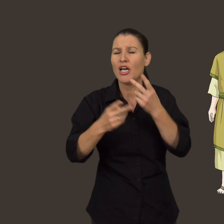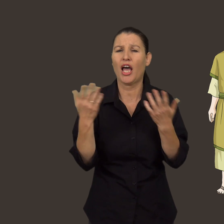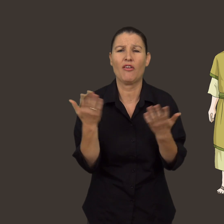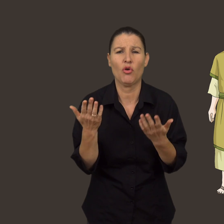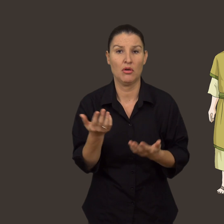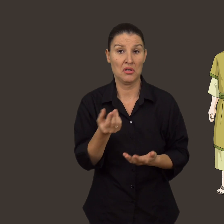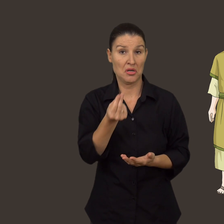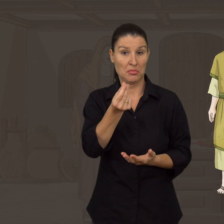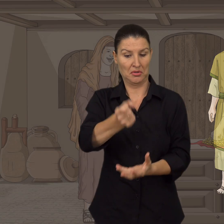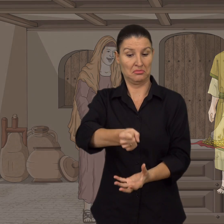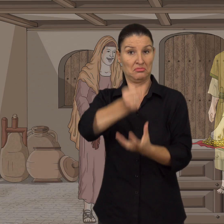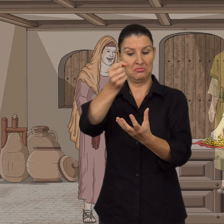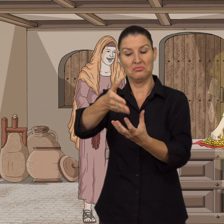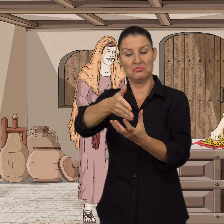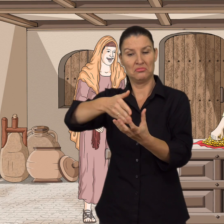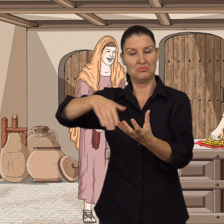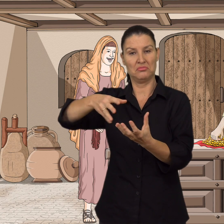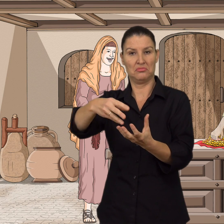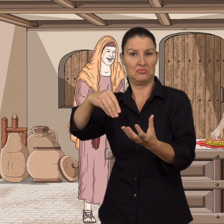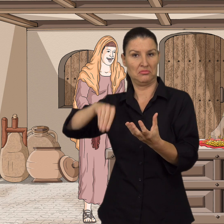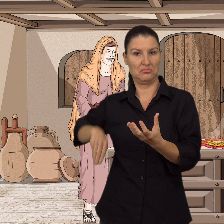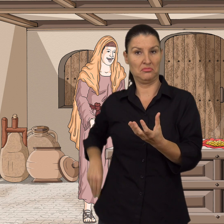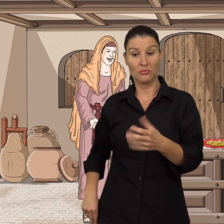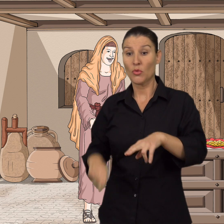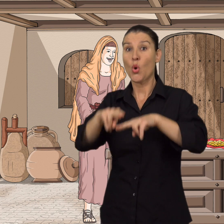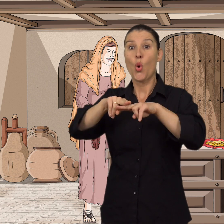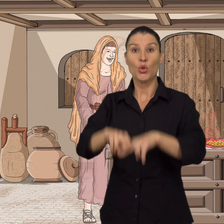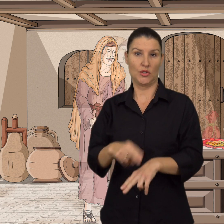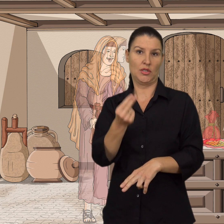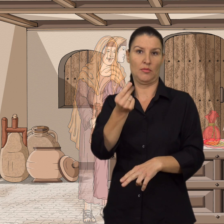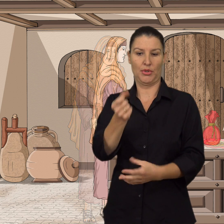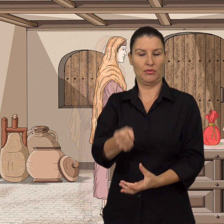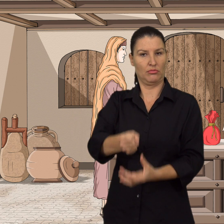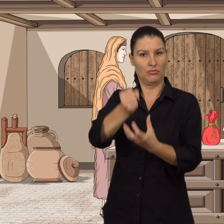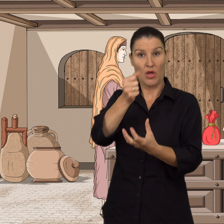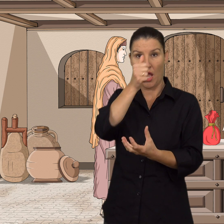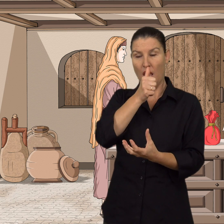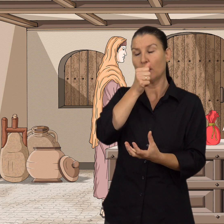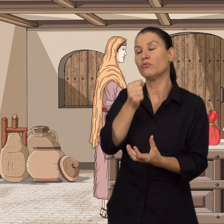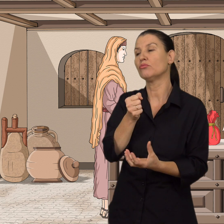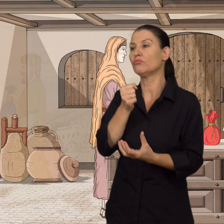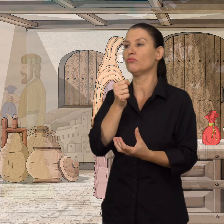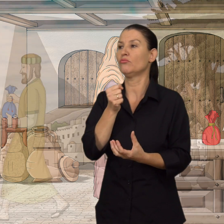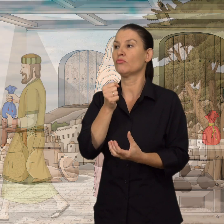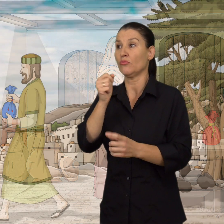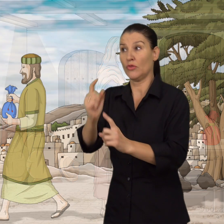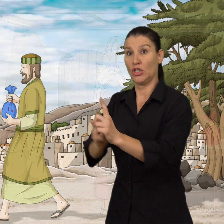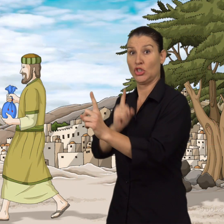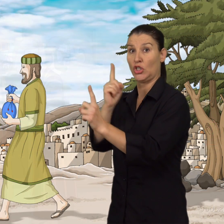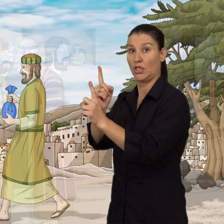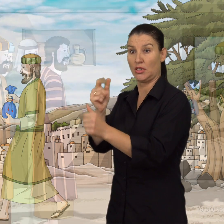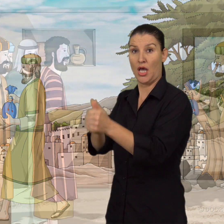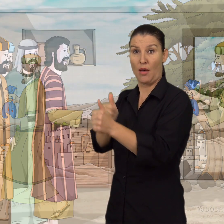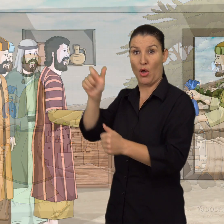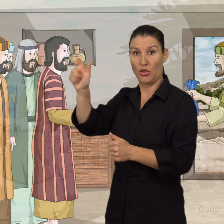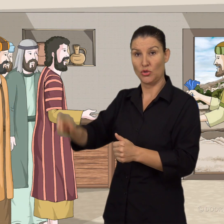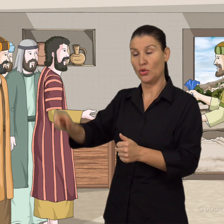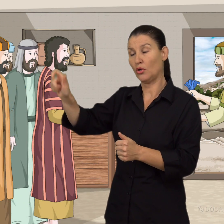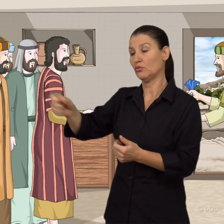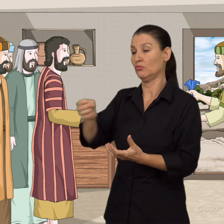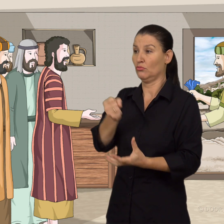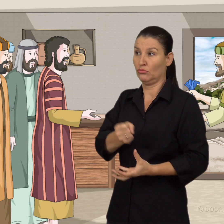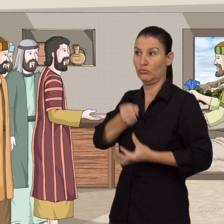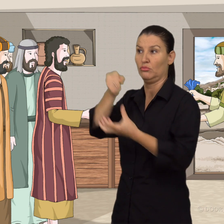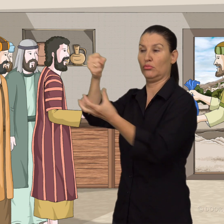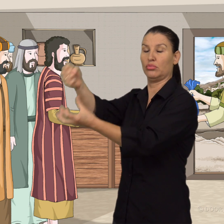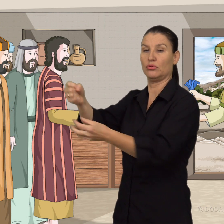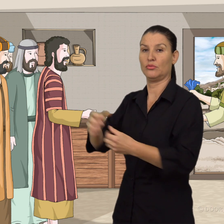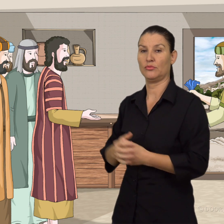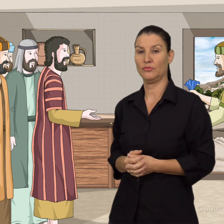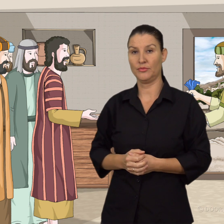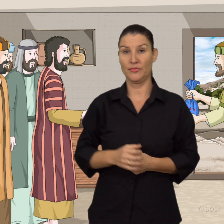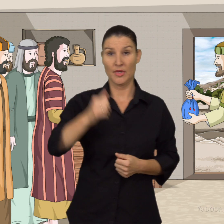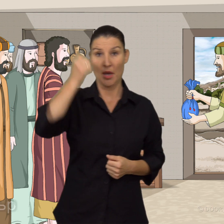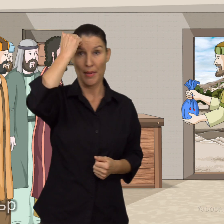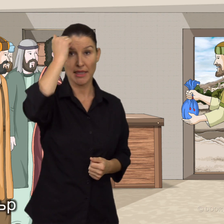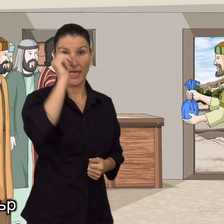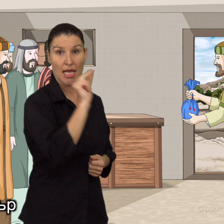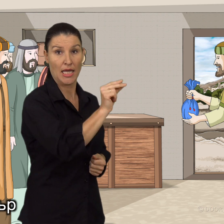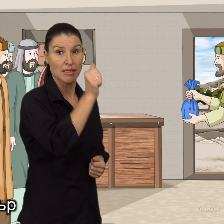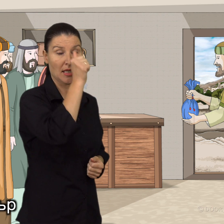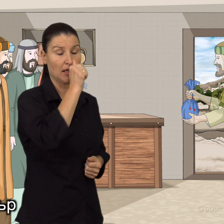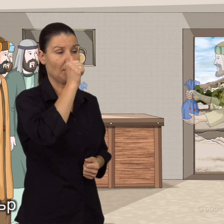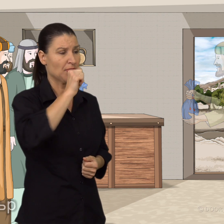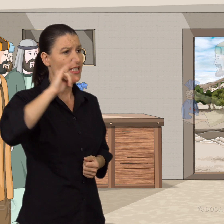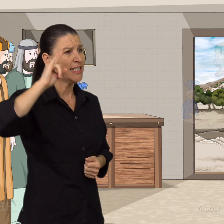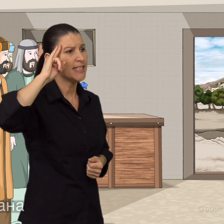With his wife’s full knowledge, he kept back some of the proceeds for himself, but brought a portion and laid it at the apostles’ feet.